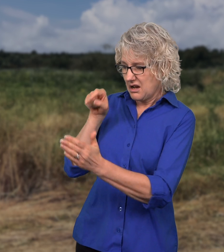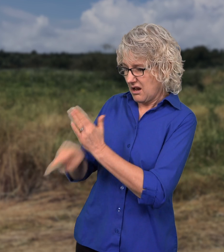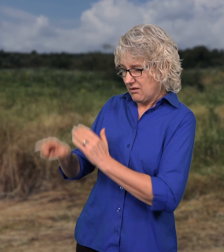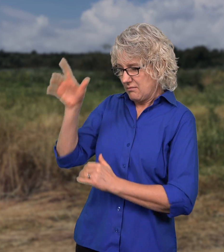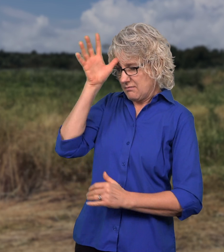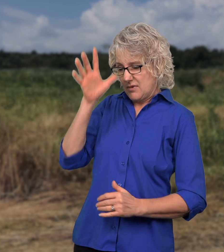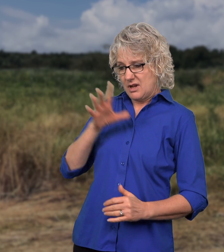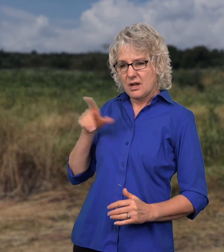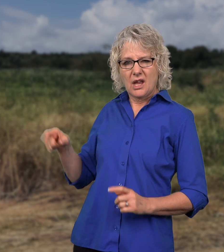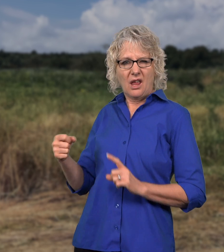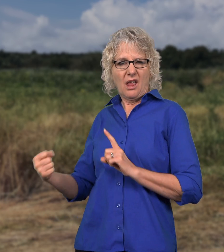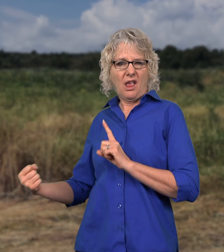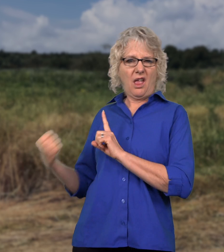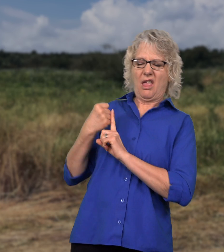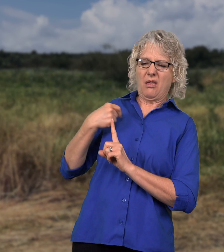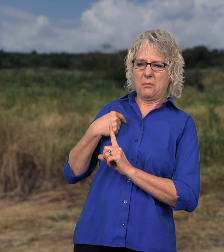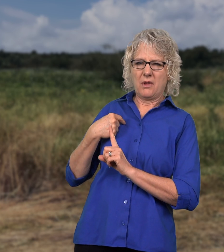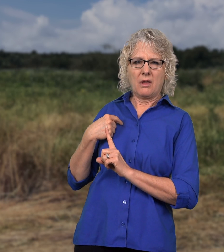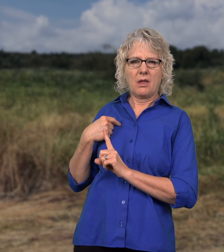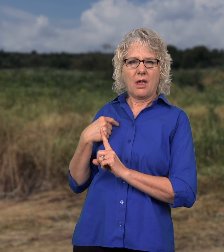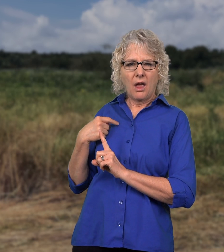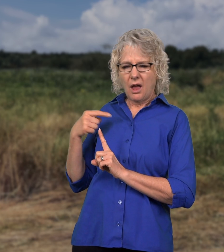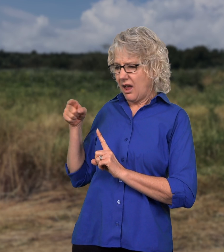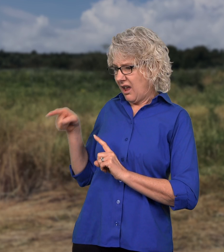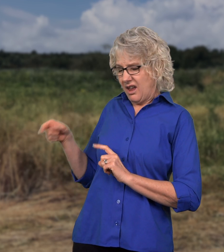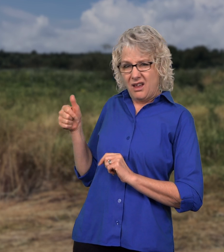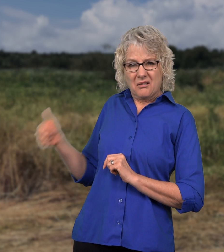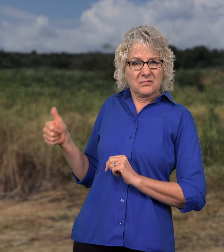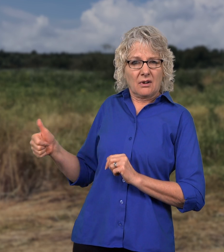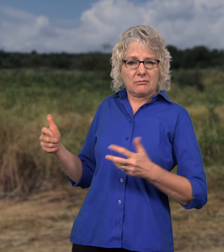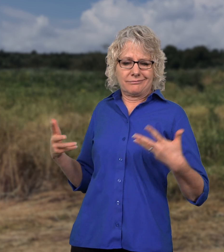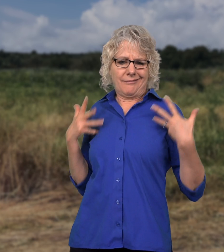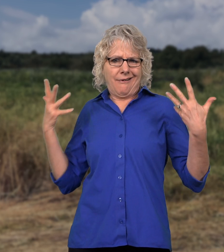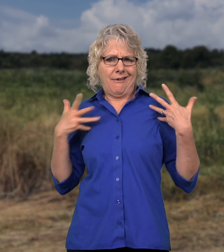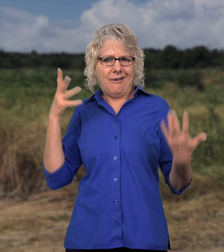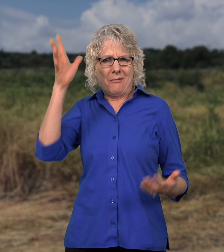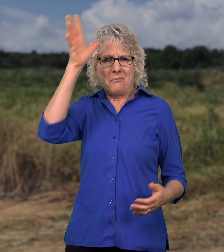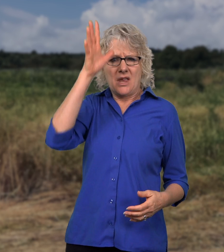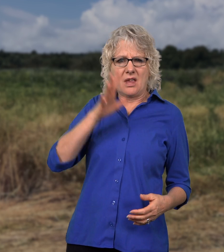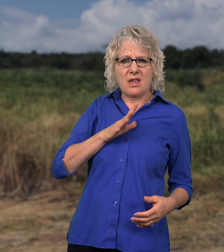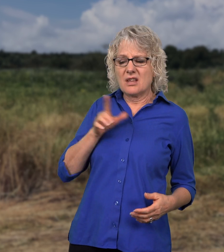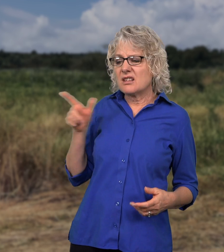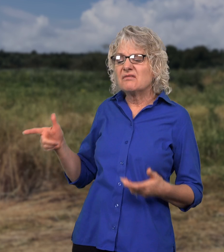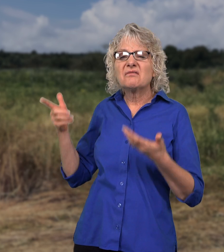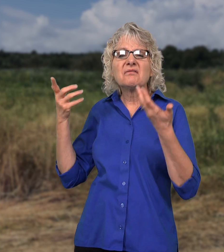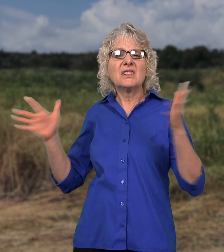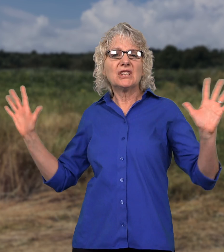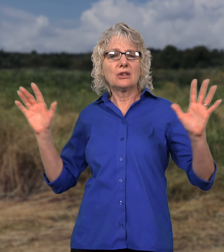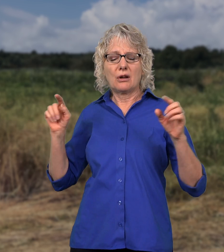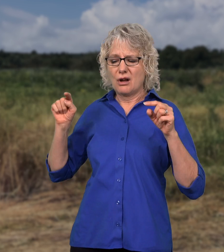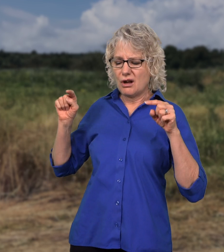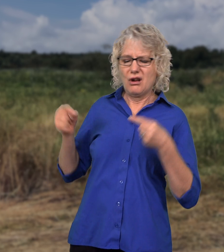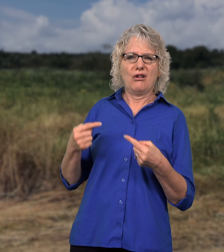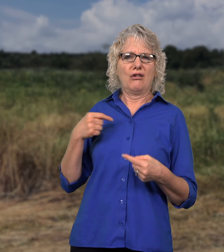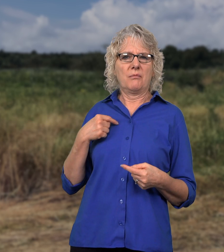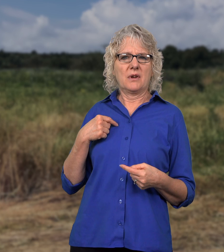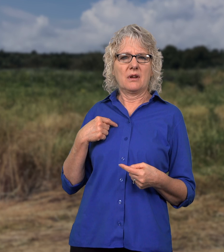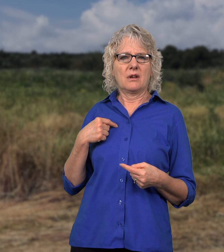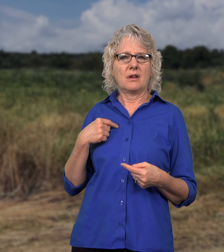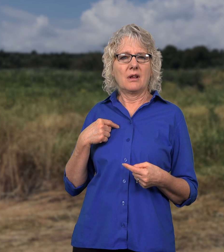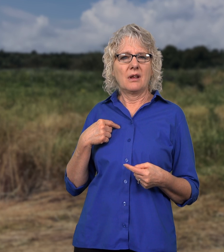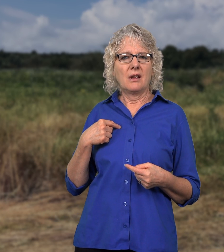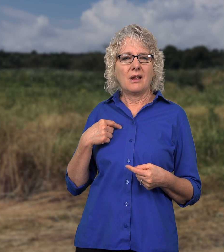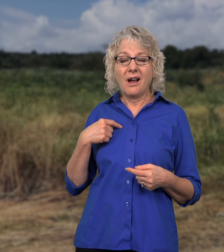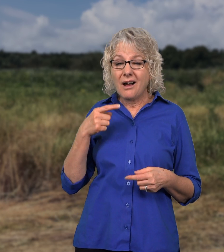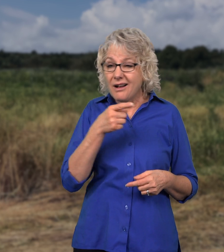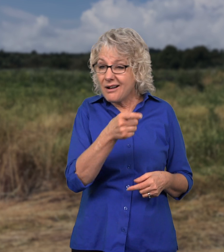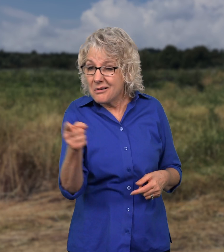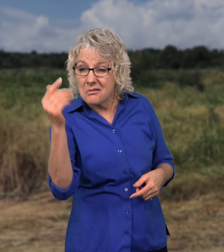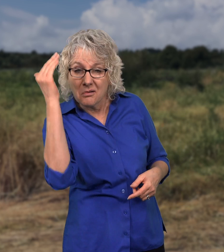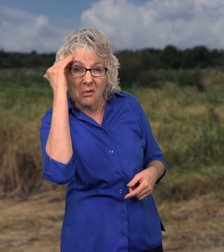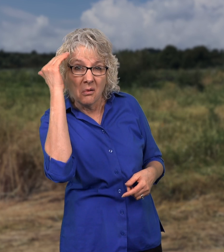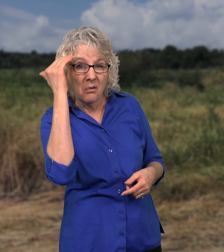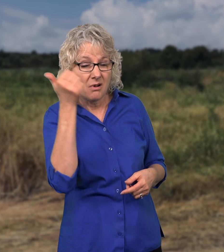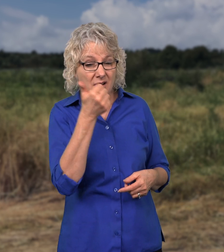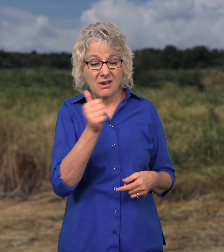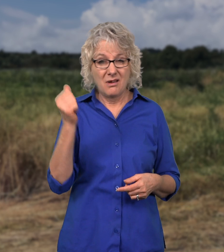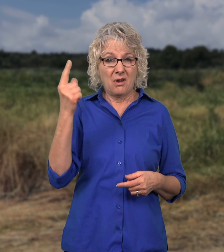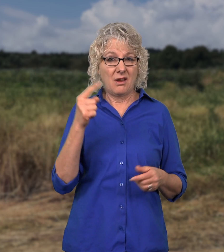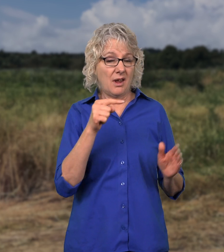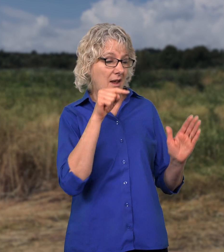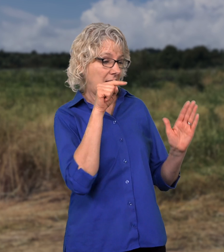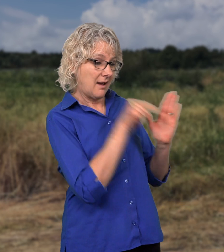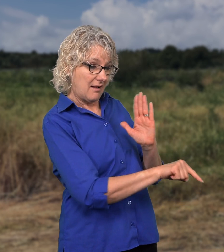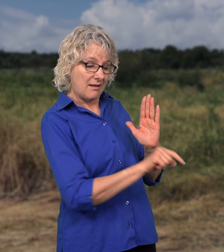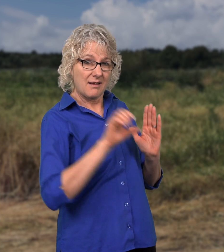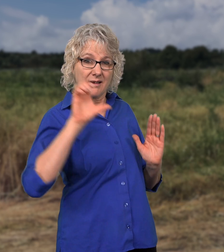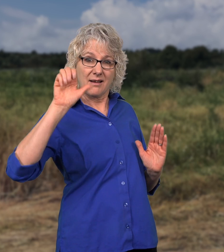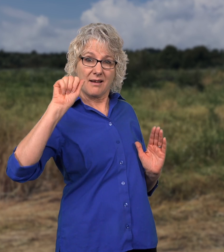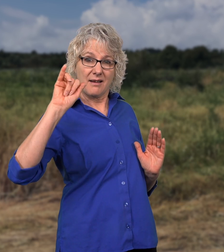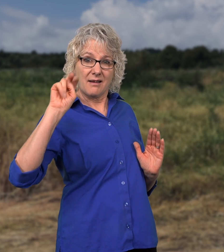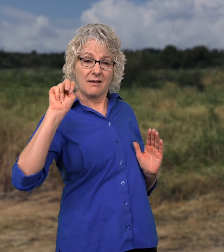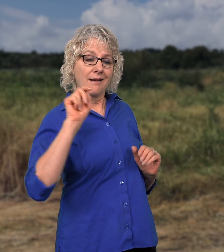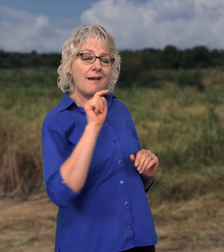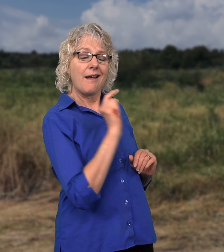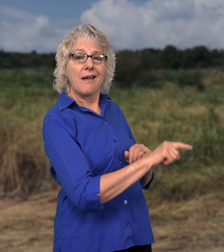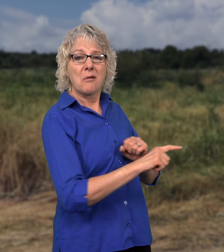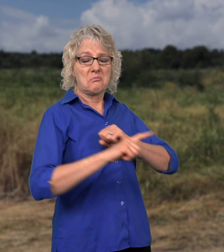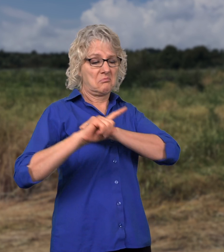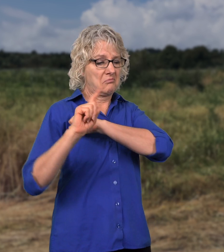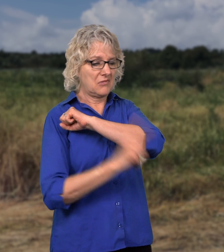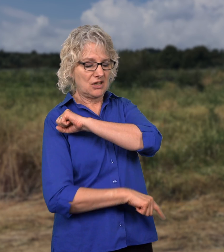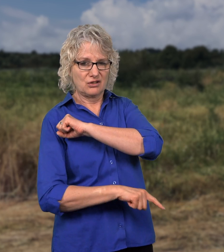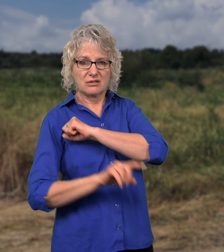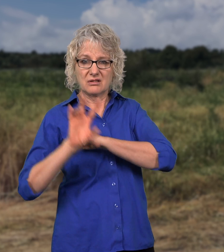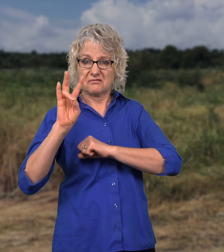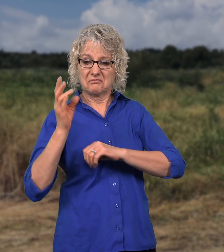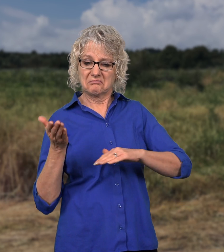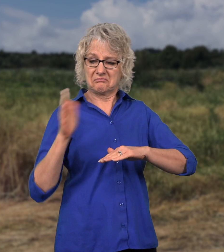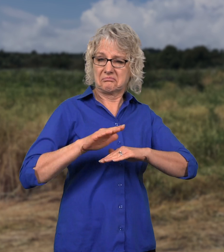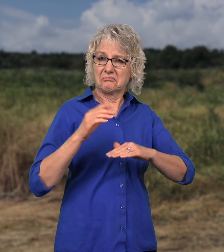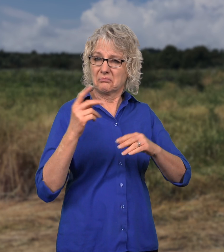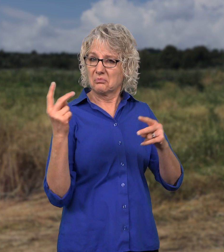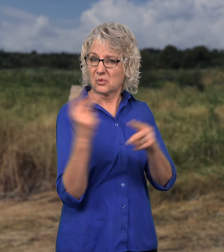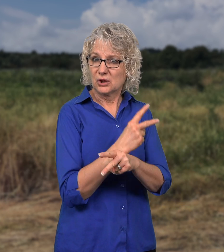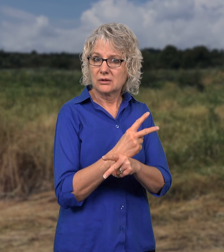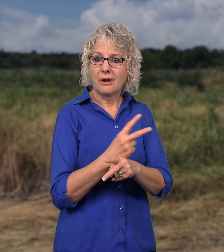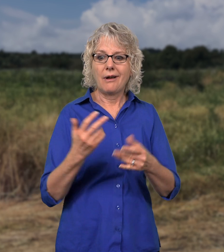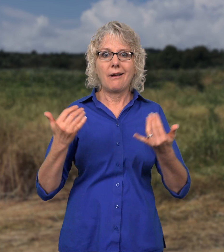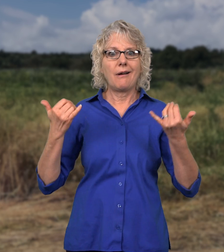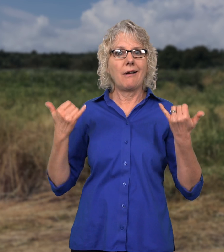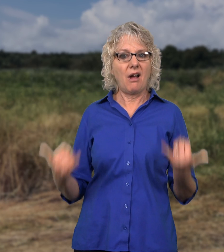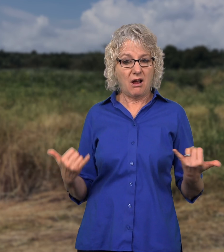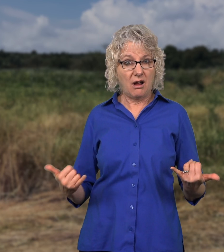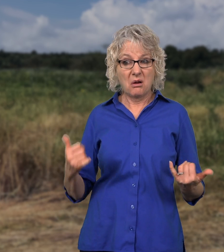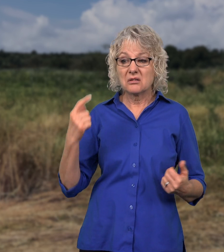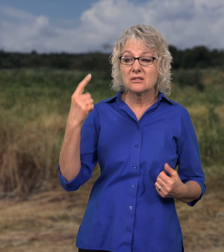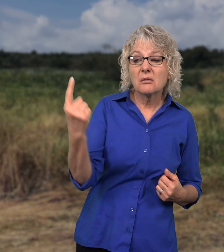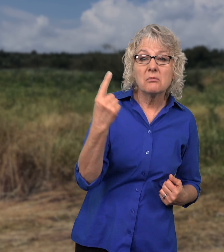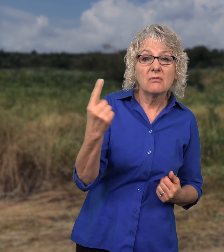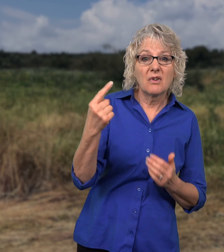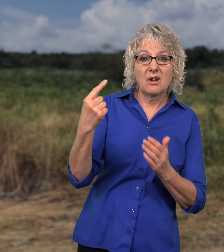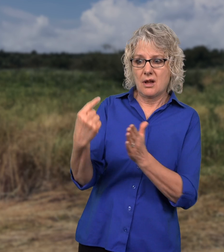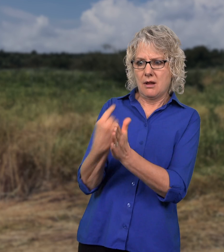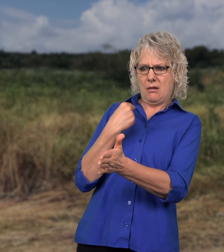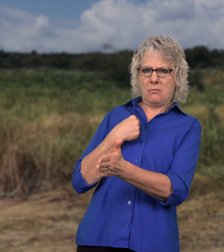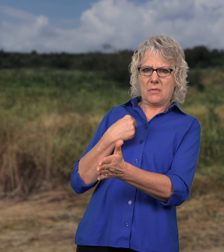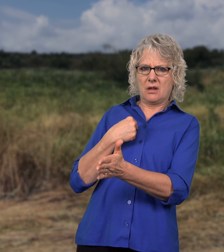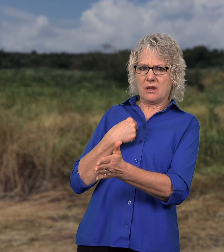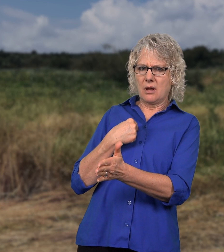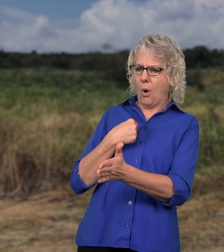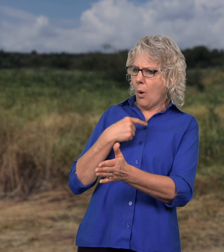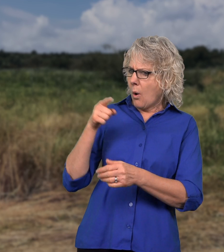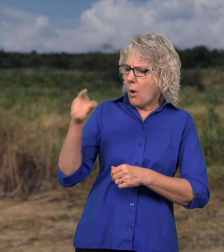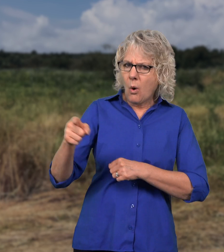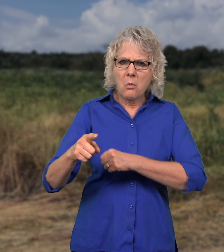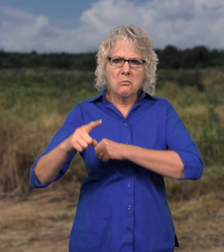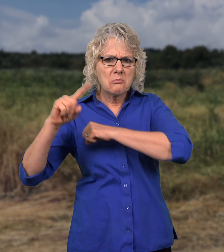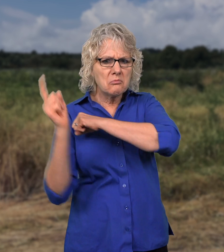For I have slain a man for wounding me, a young man for striking me.